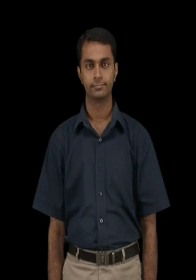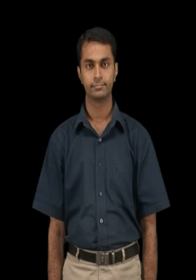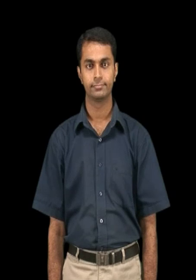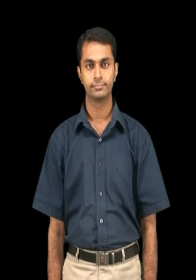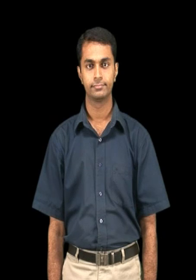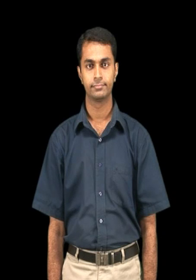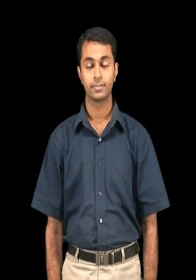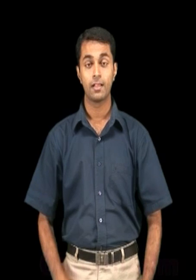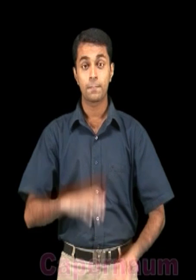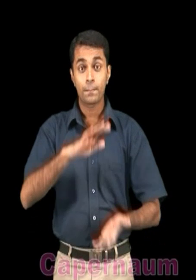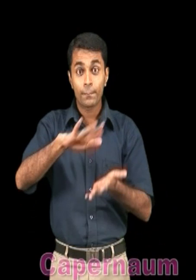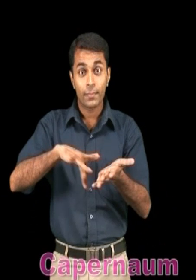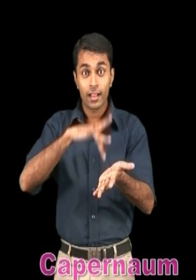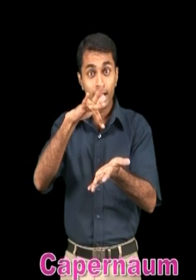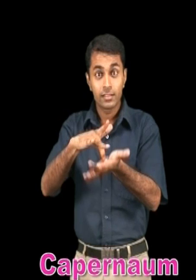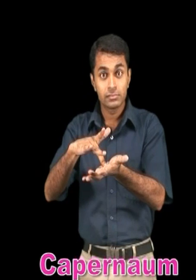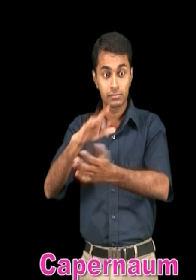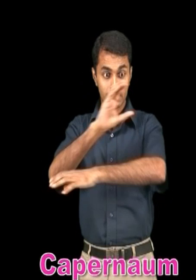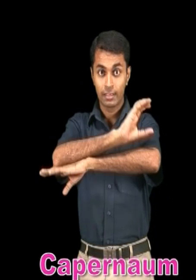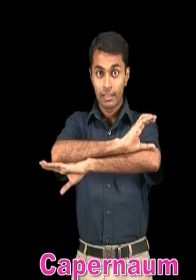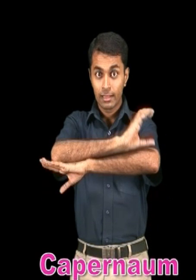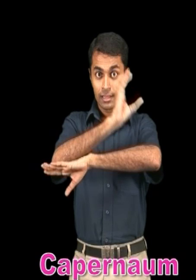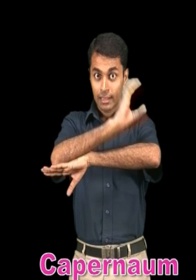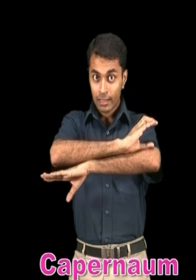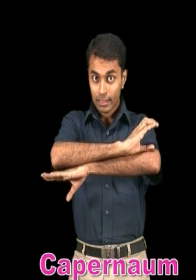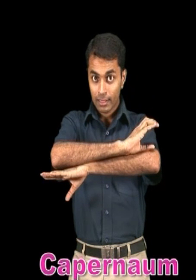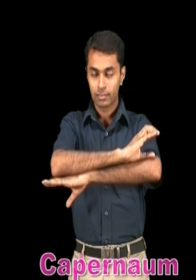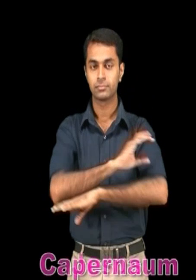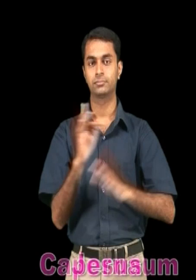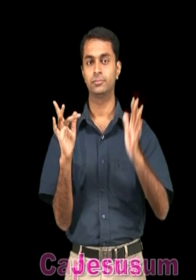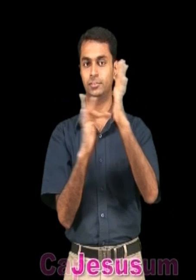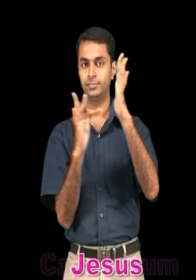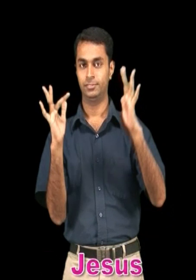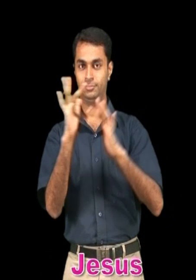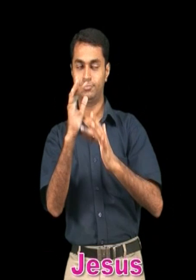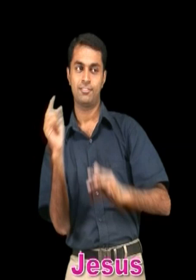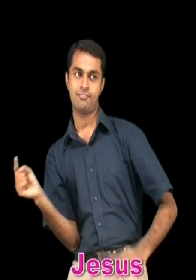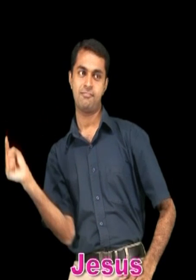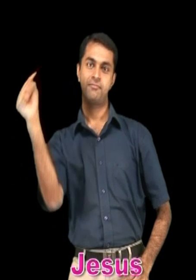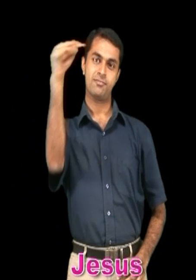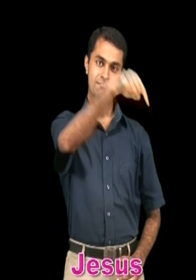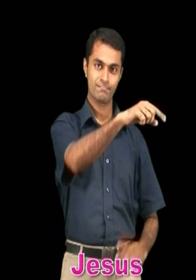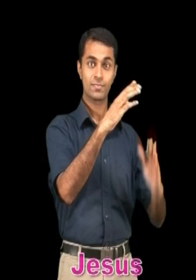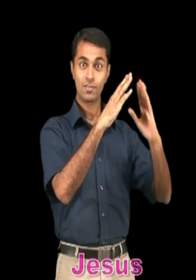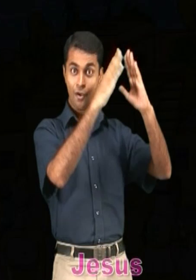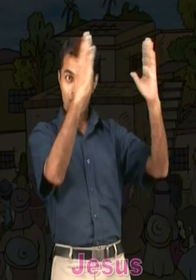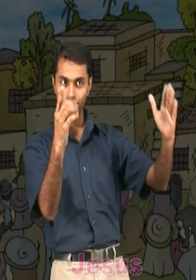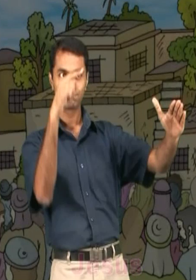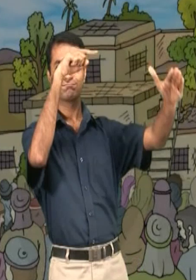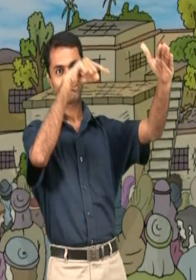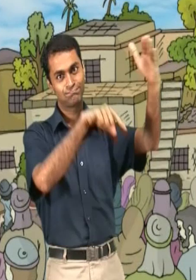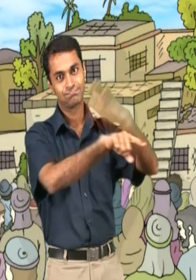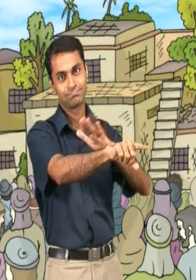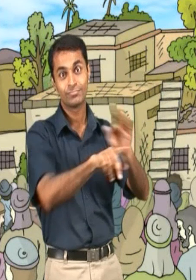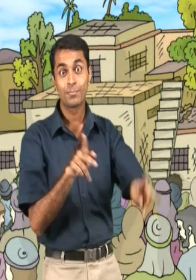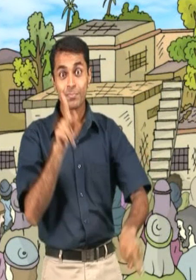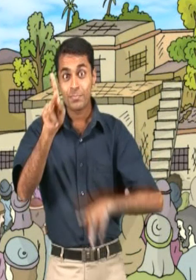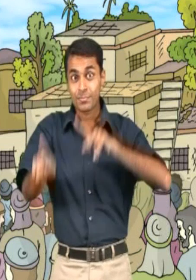A few days later Jesus went back to Capernaum.